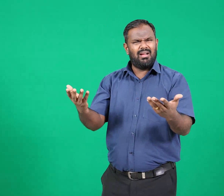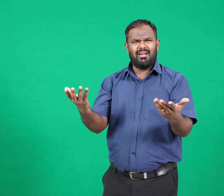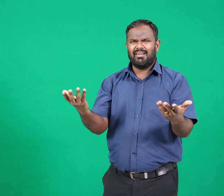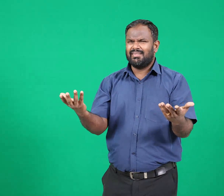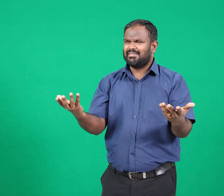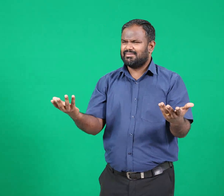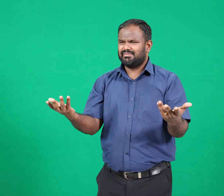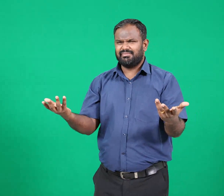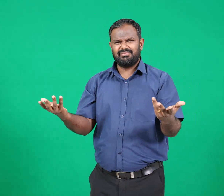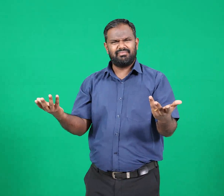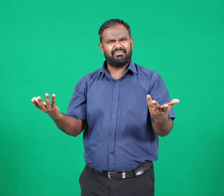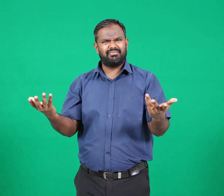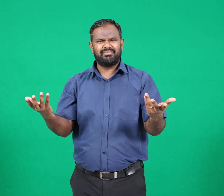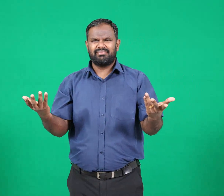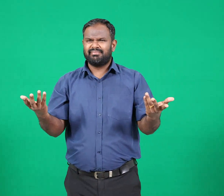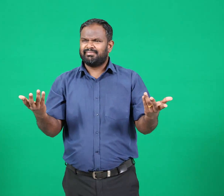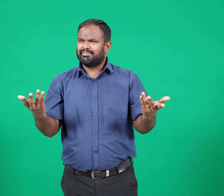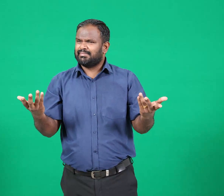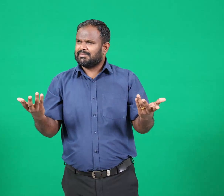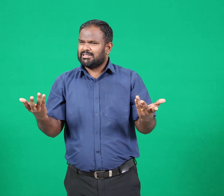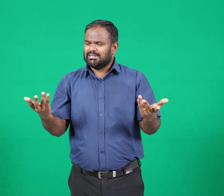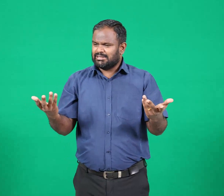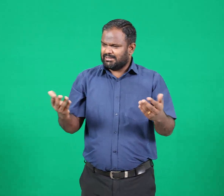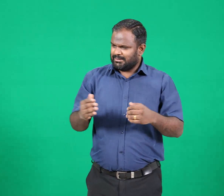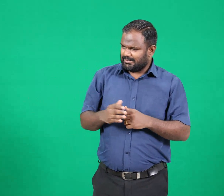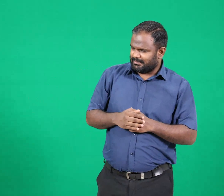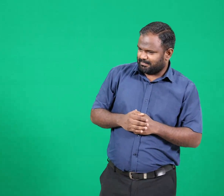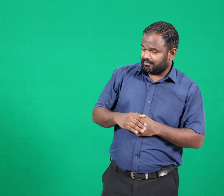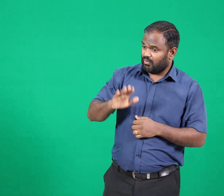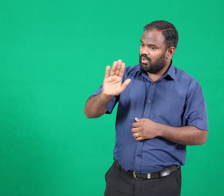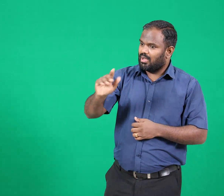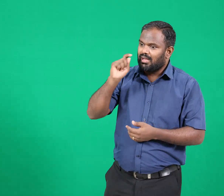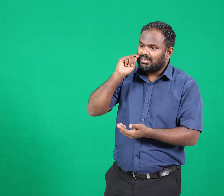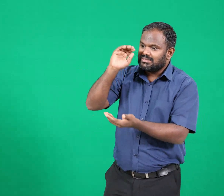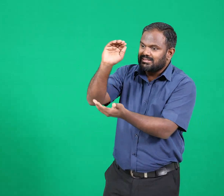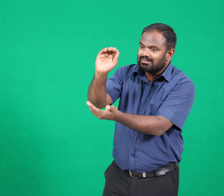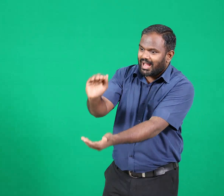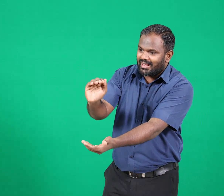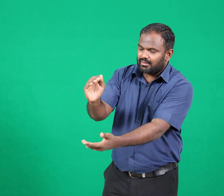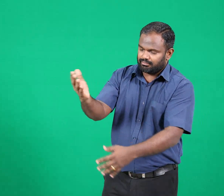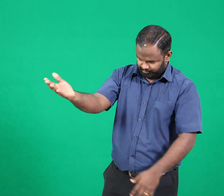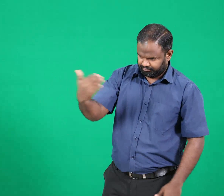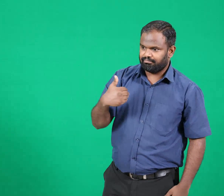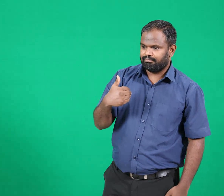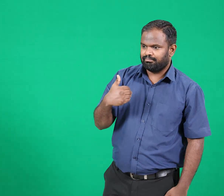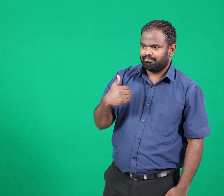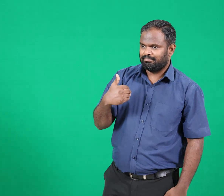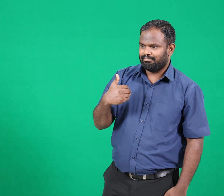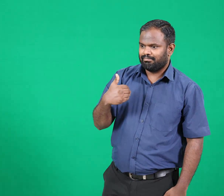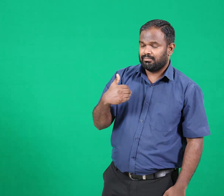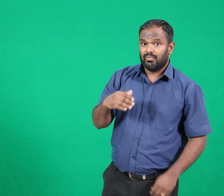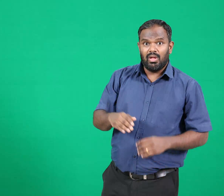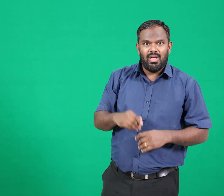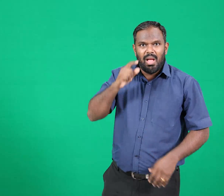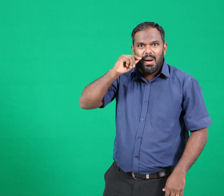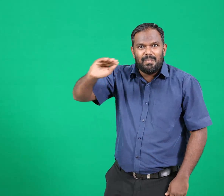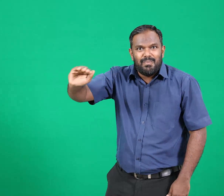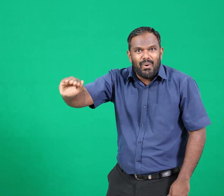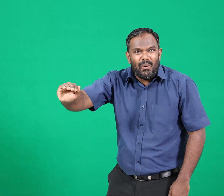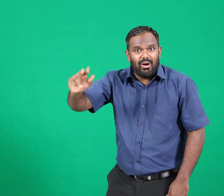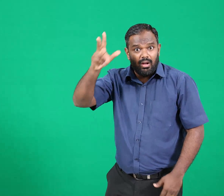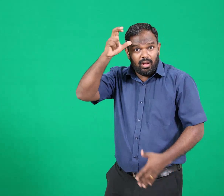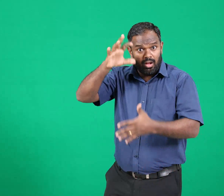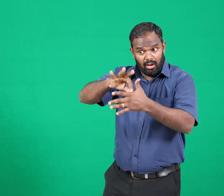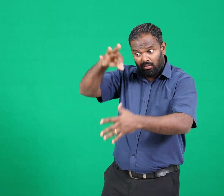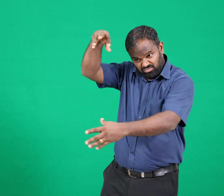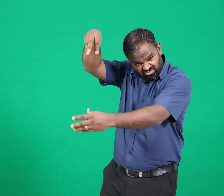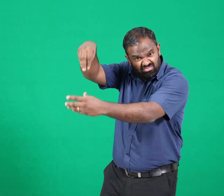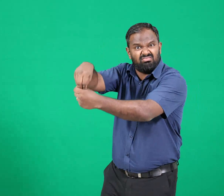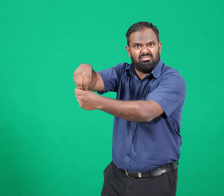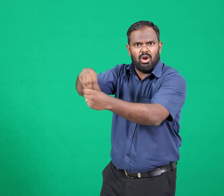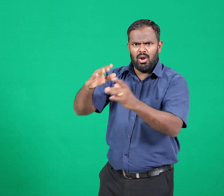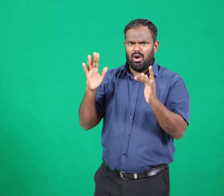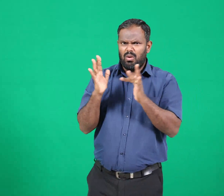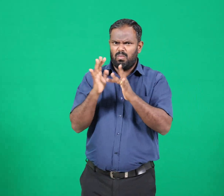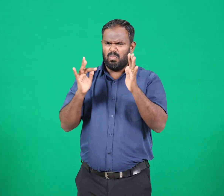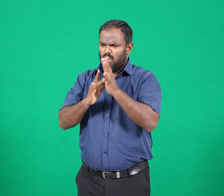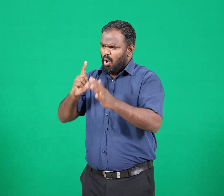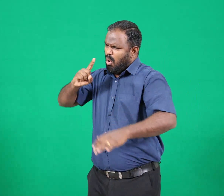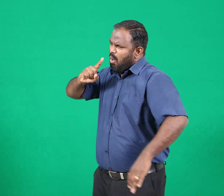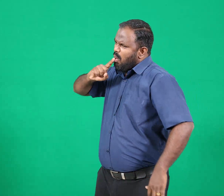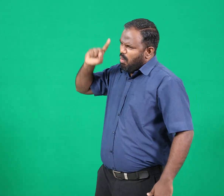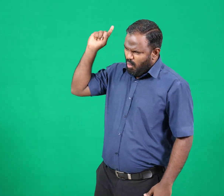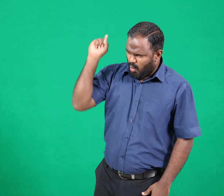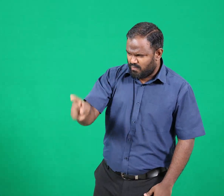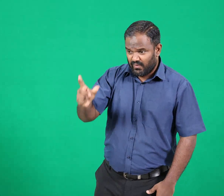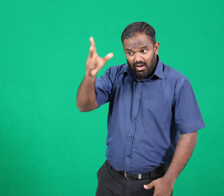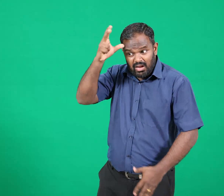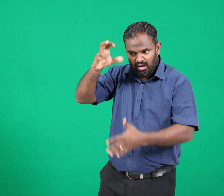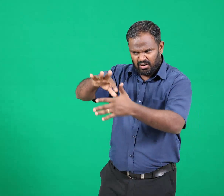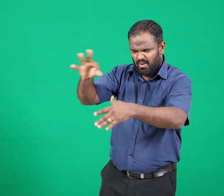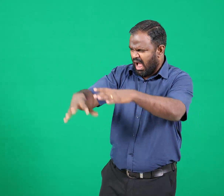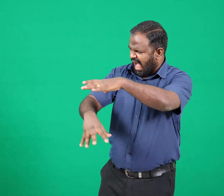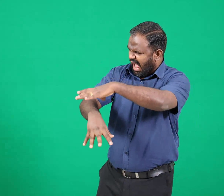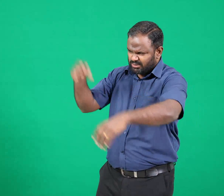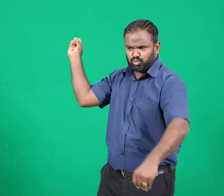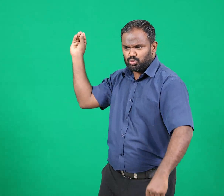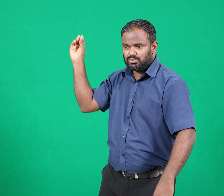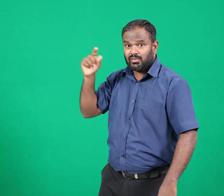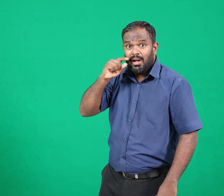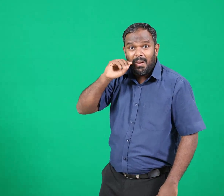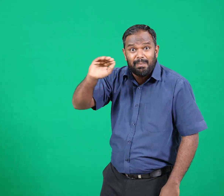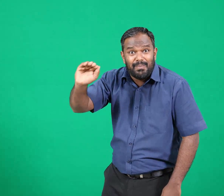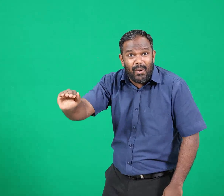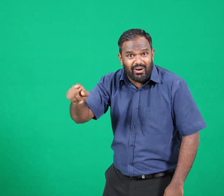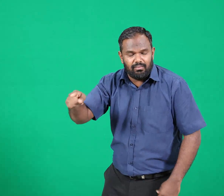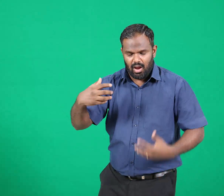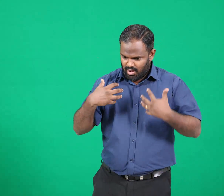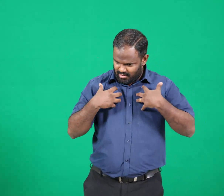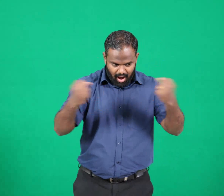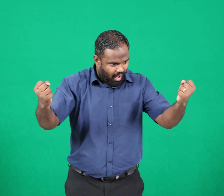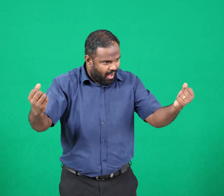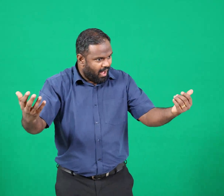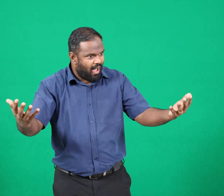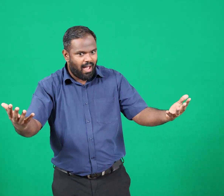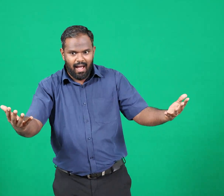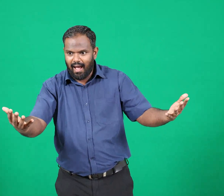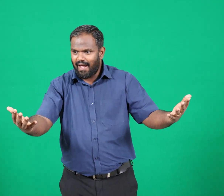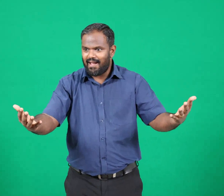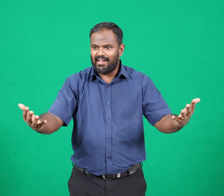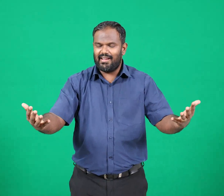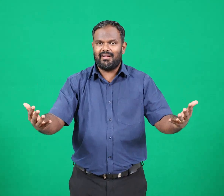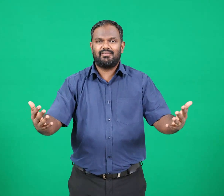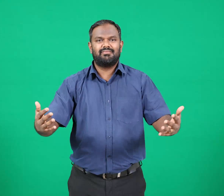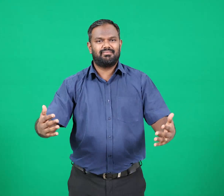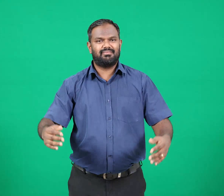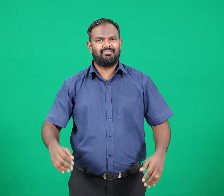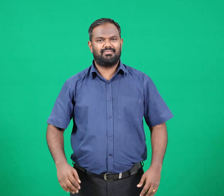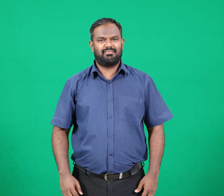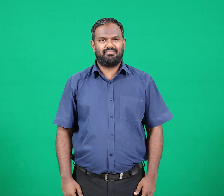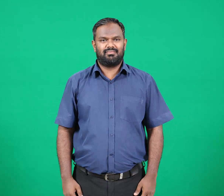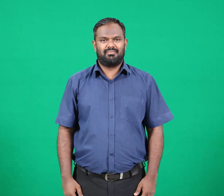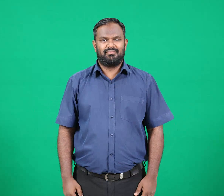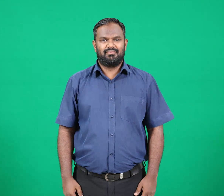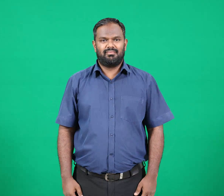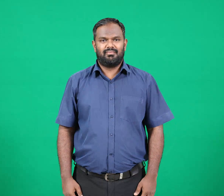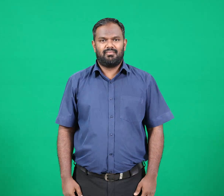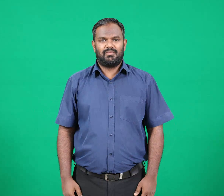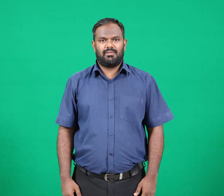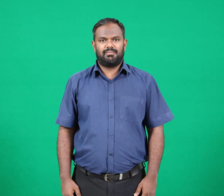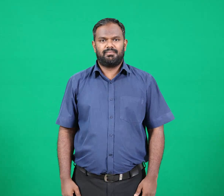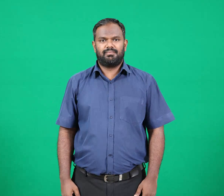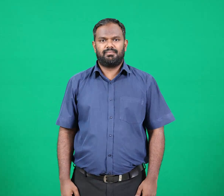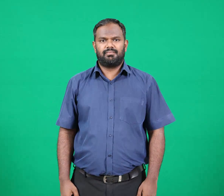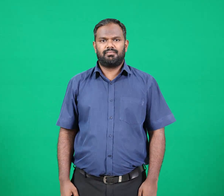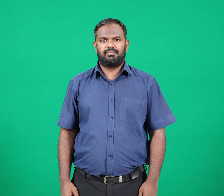Then Jesus rebuked the demon, and it came out of the boy, and he was healed from that moment.